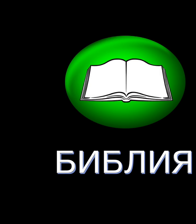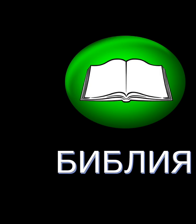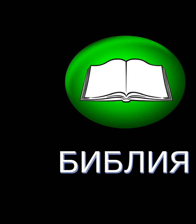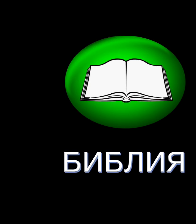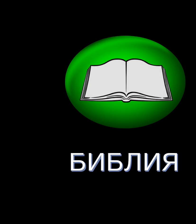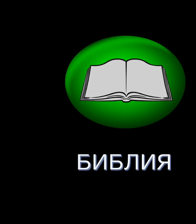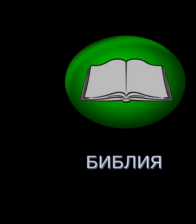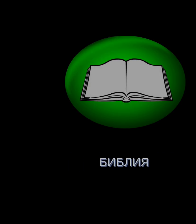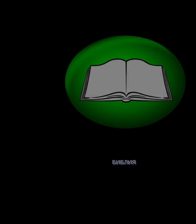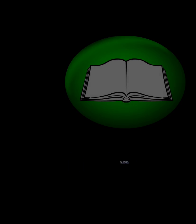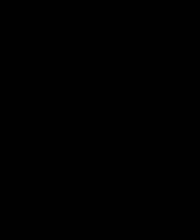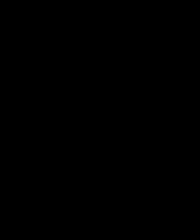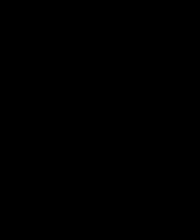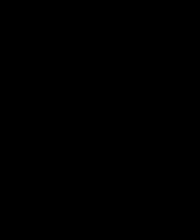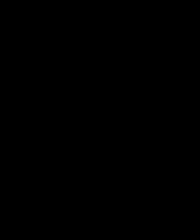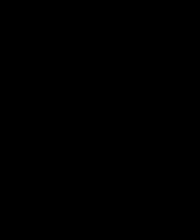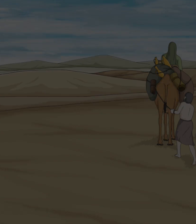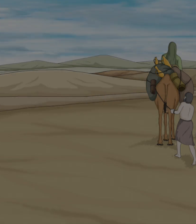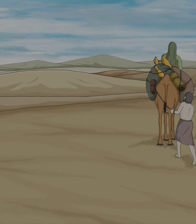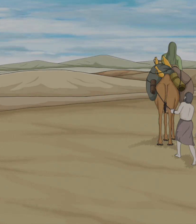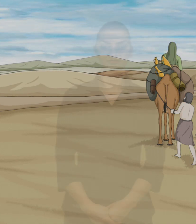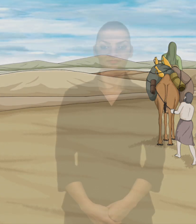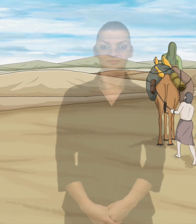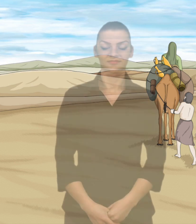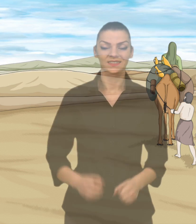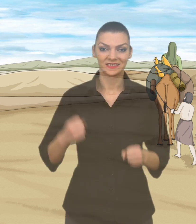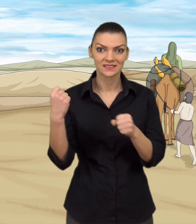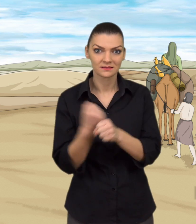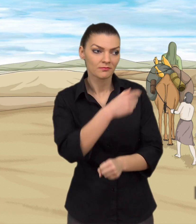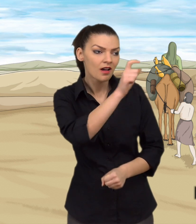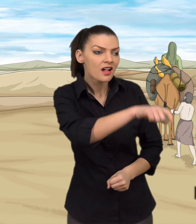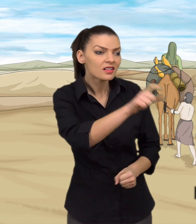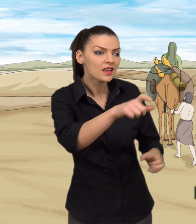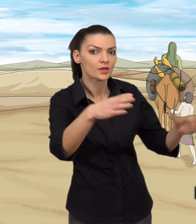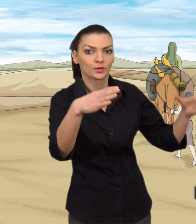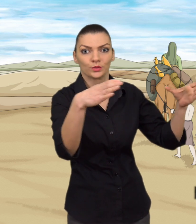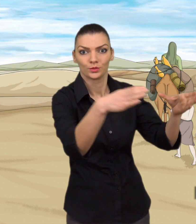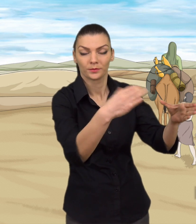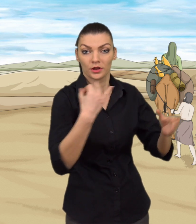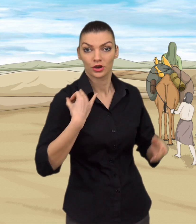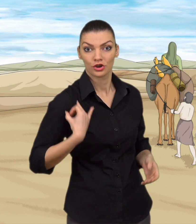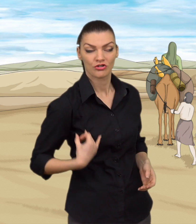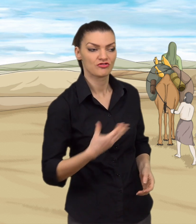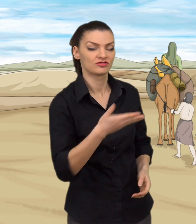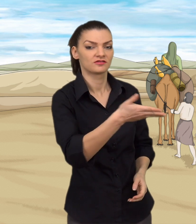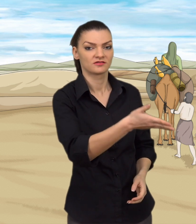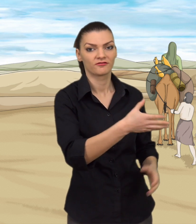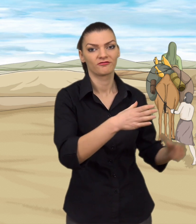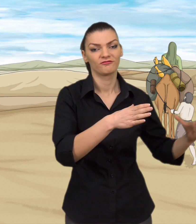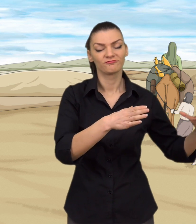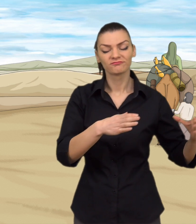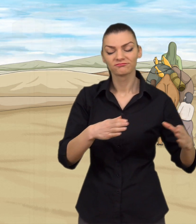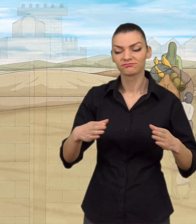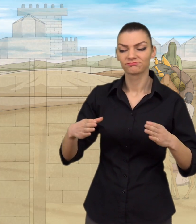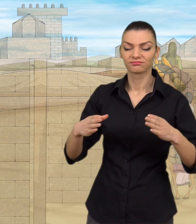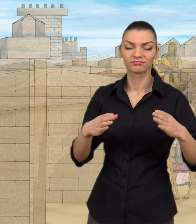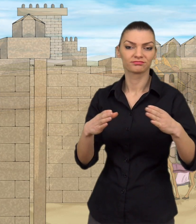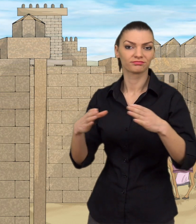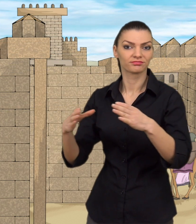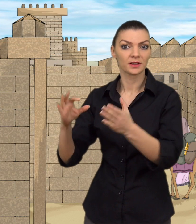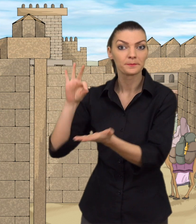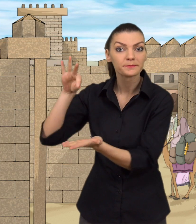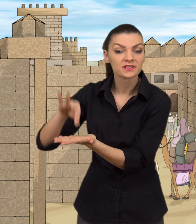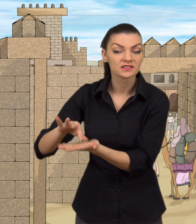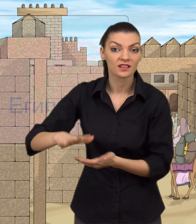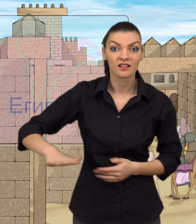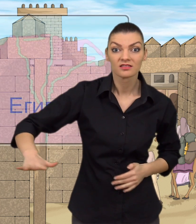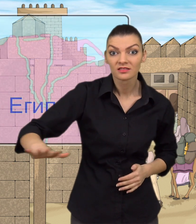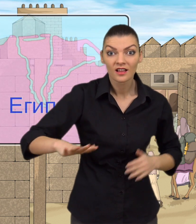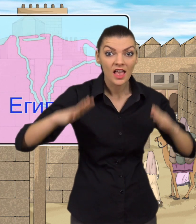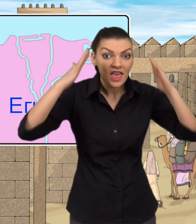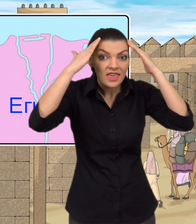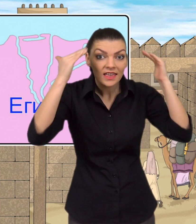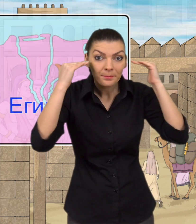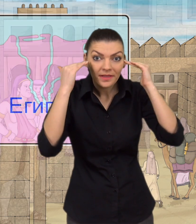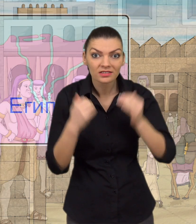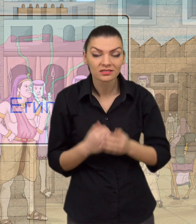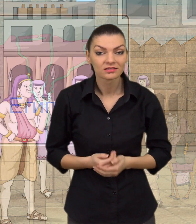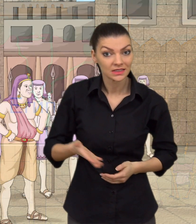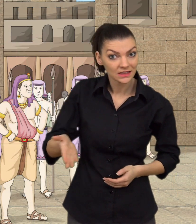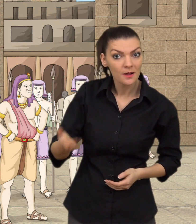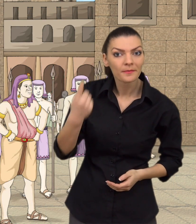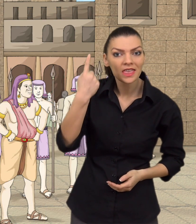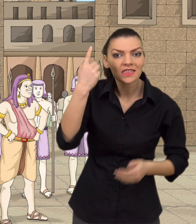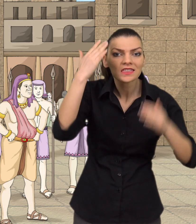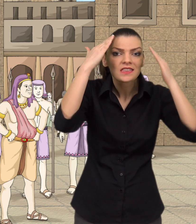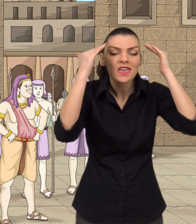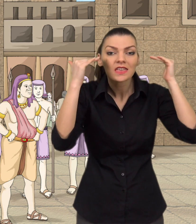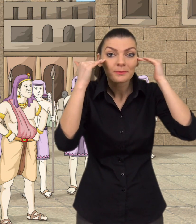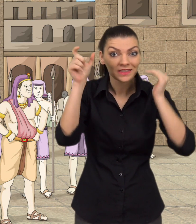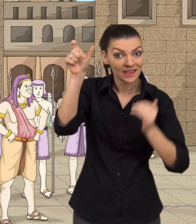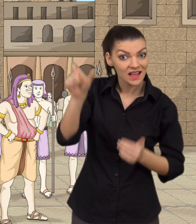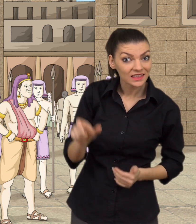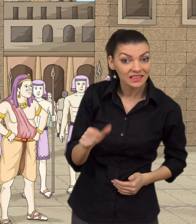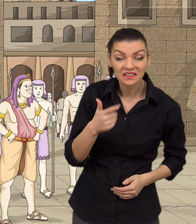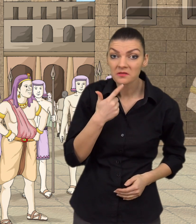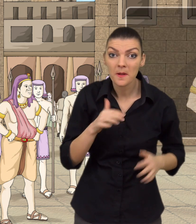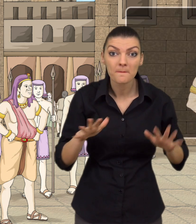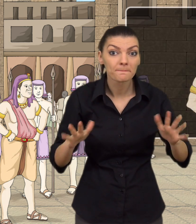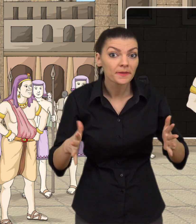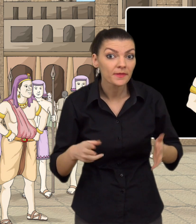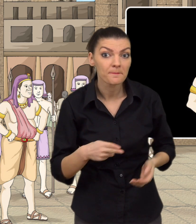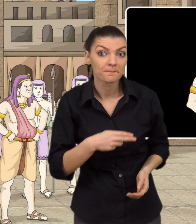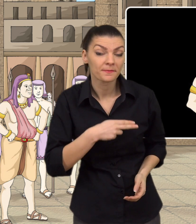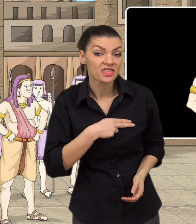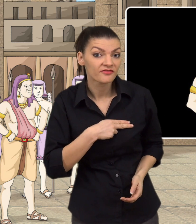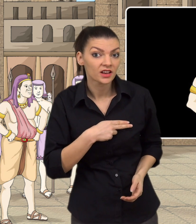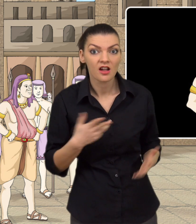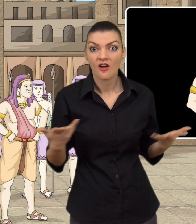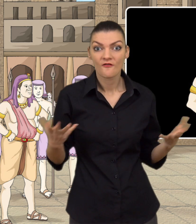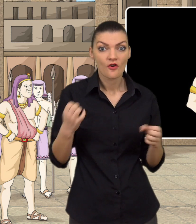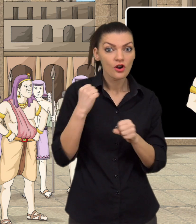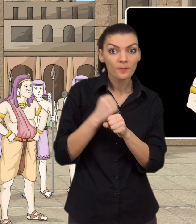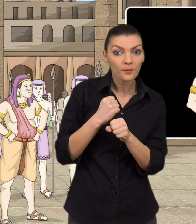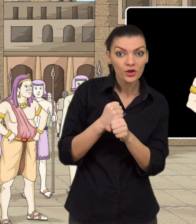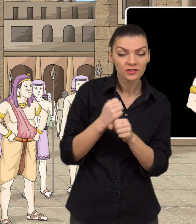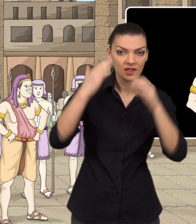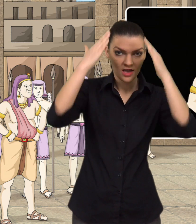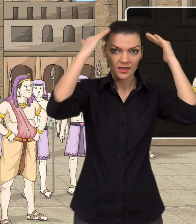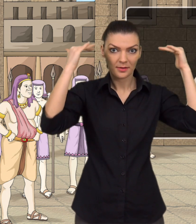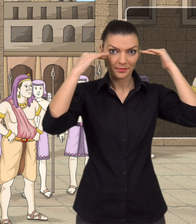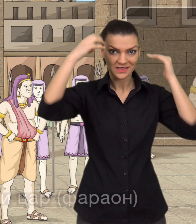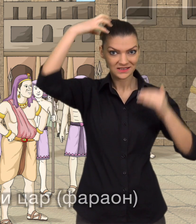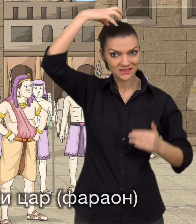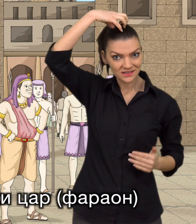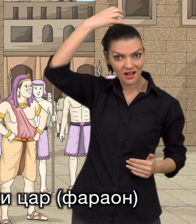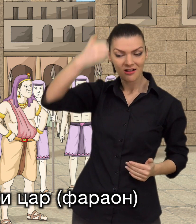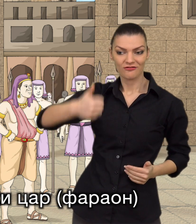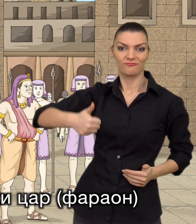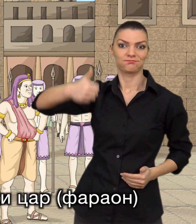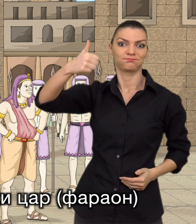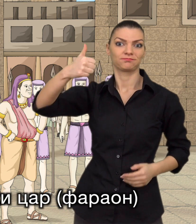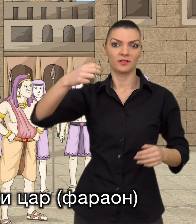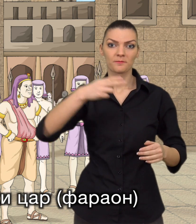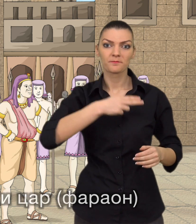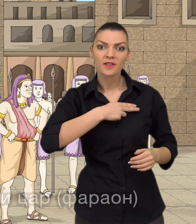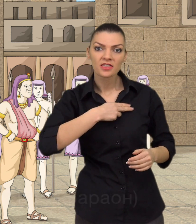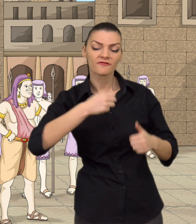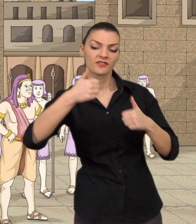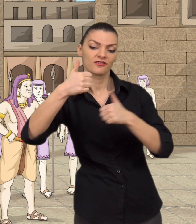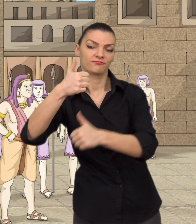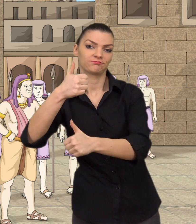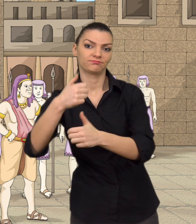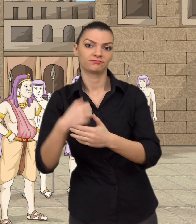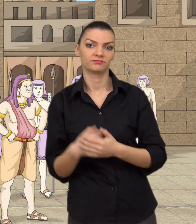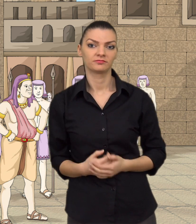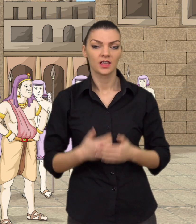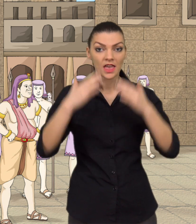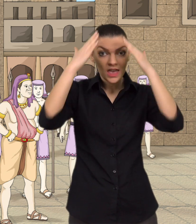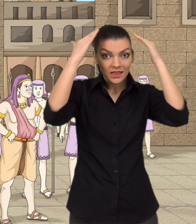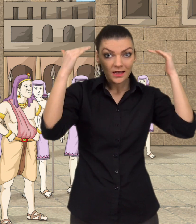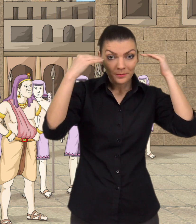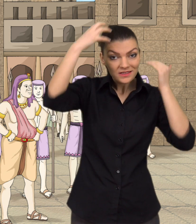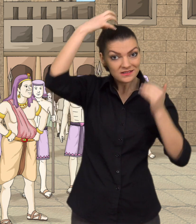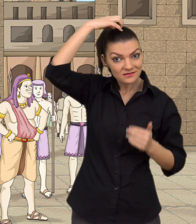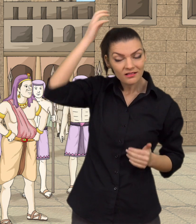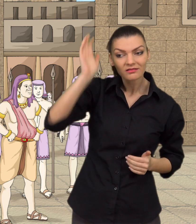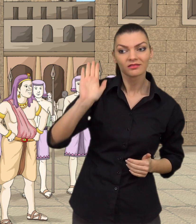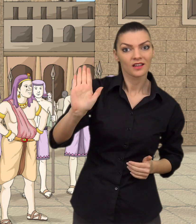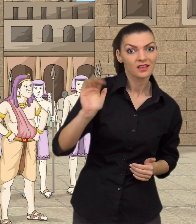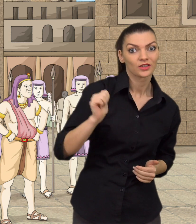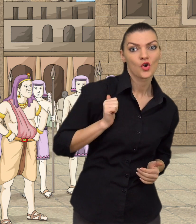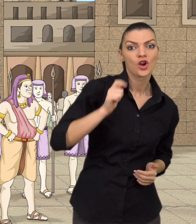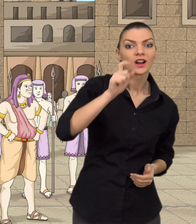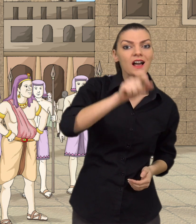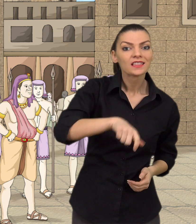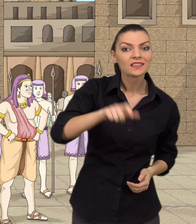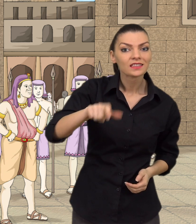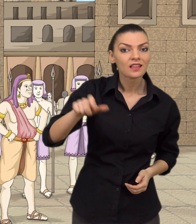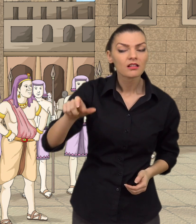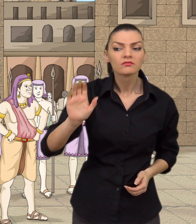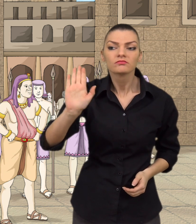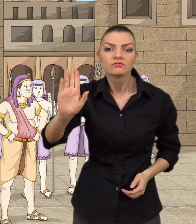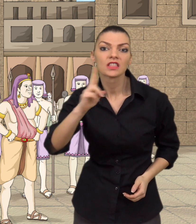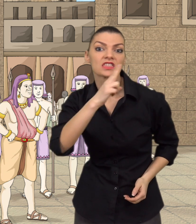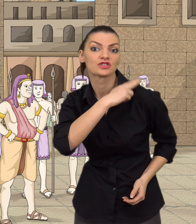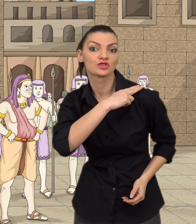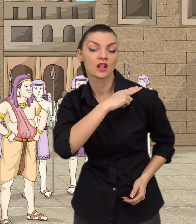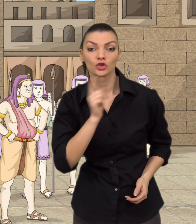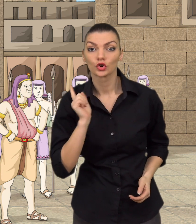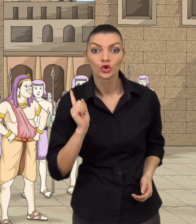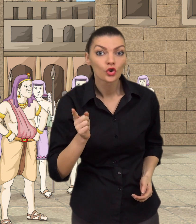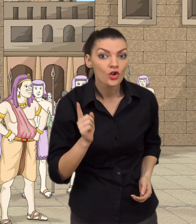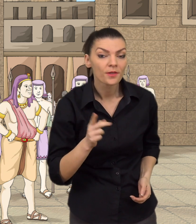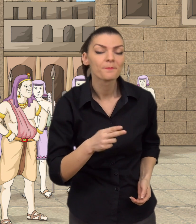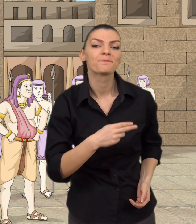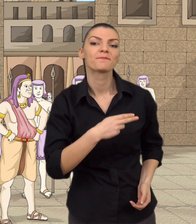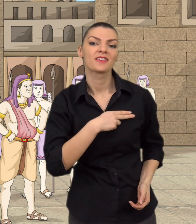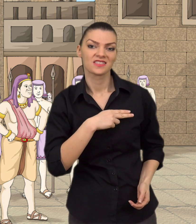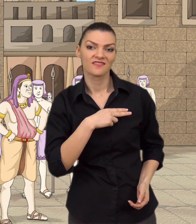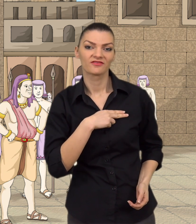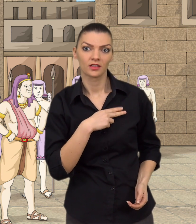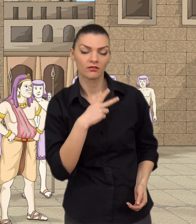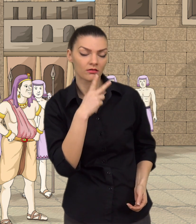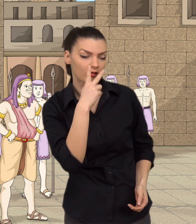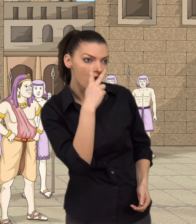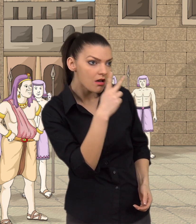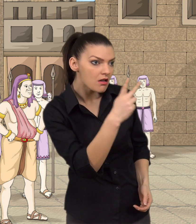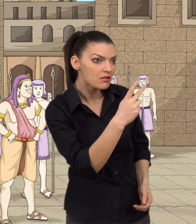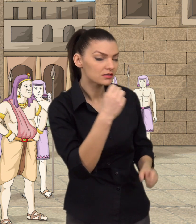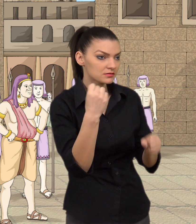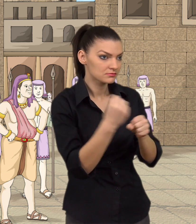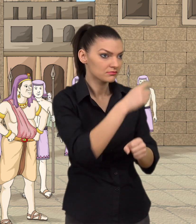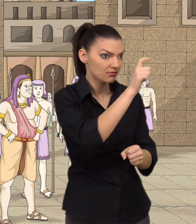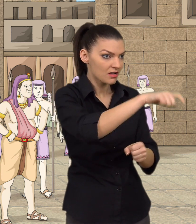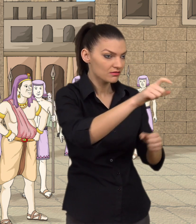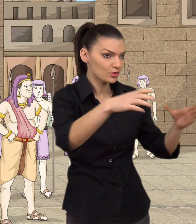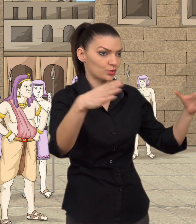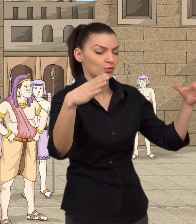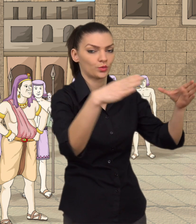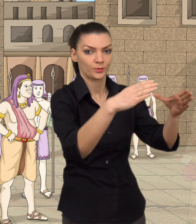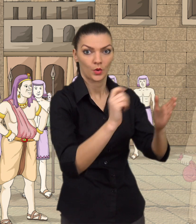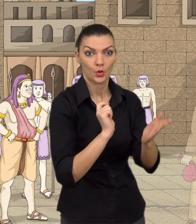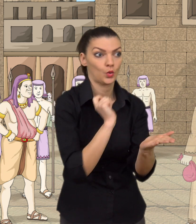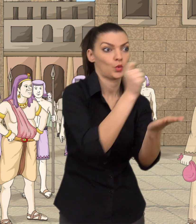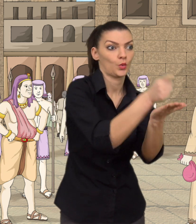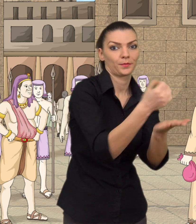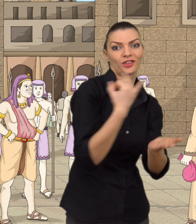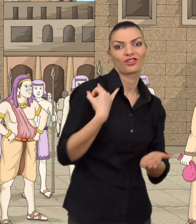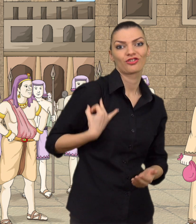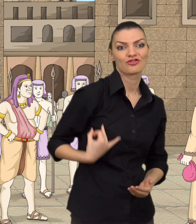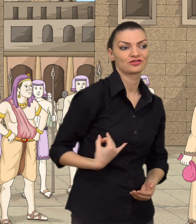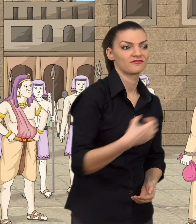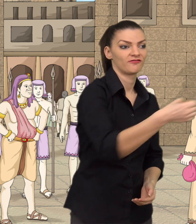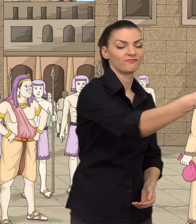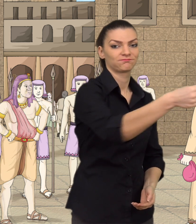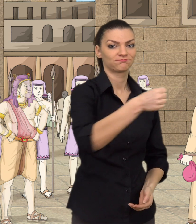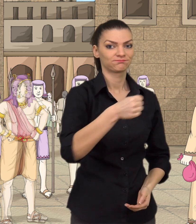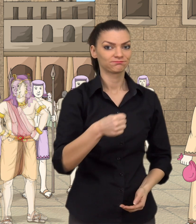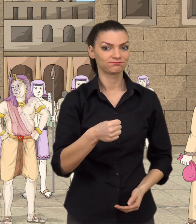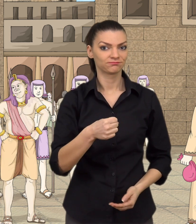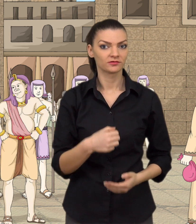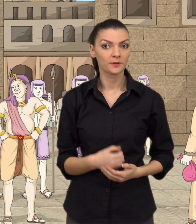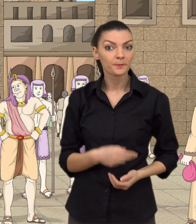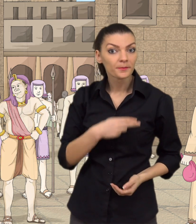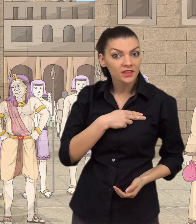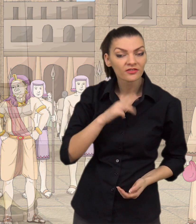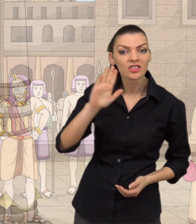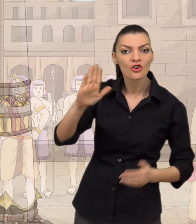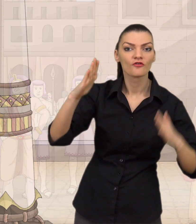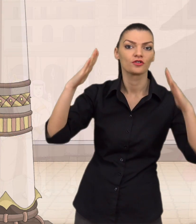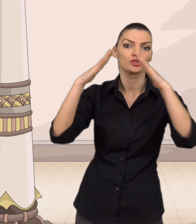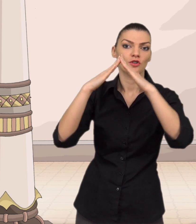Meanwhile, Joseph had been taken down to Egypt, where an Egyptian named Potiphar, an officer of Pharaoh and captain of the guard, bought him from the Ishmaelites who had taken him there.